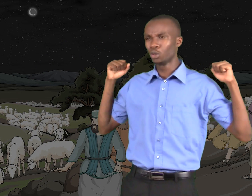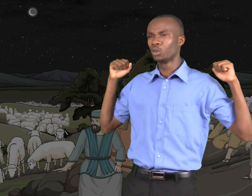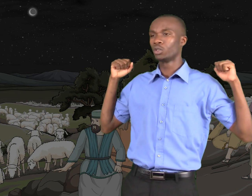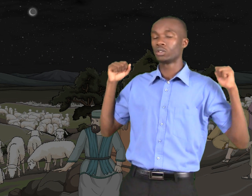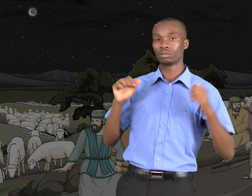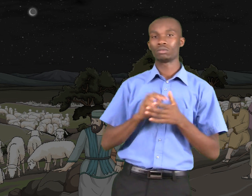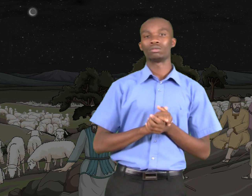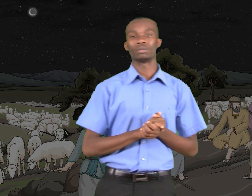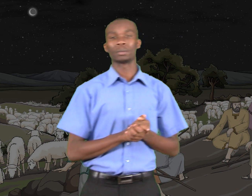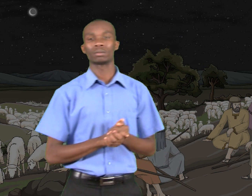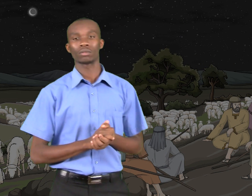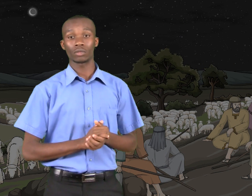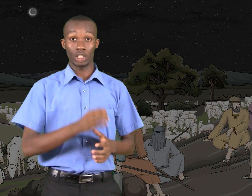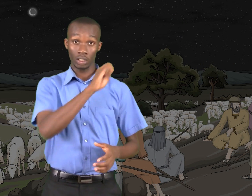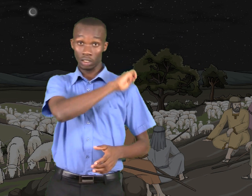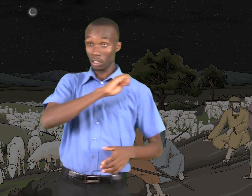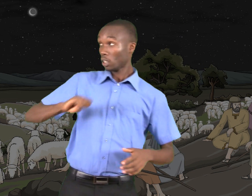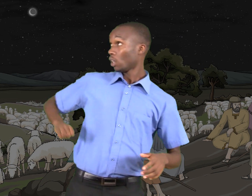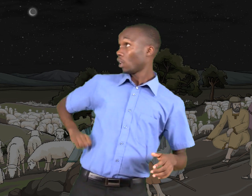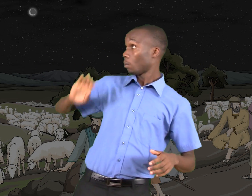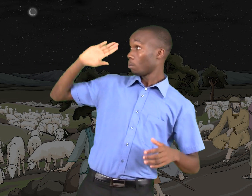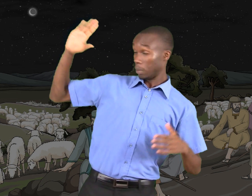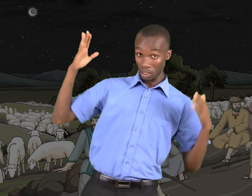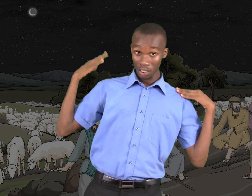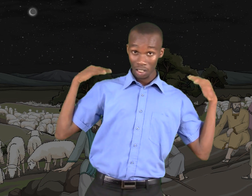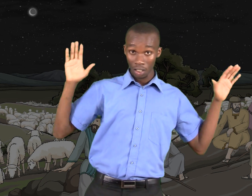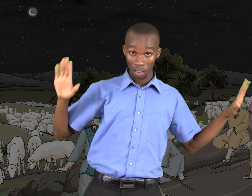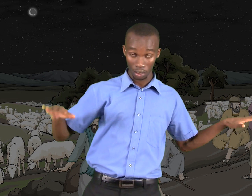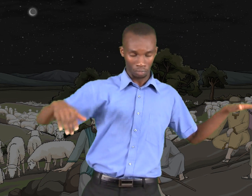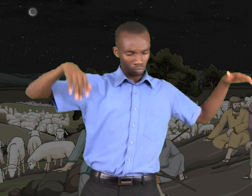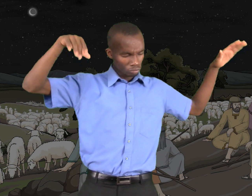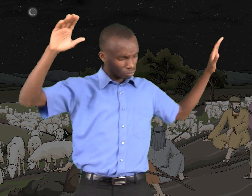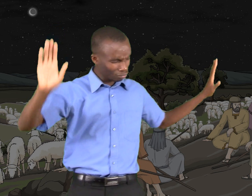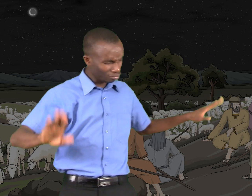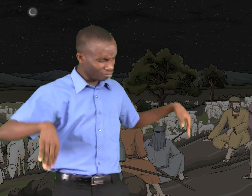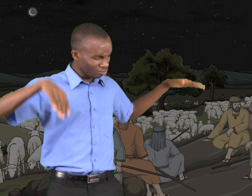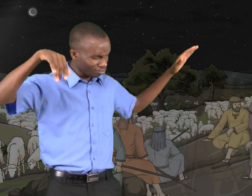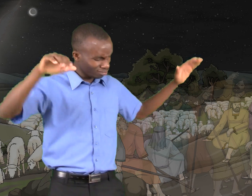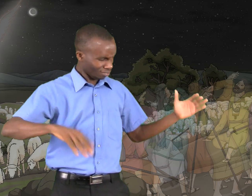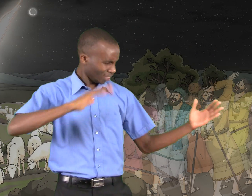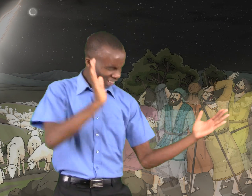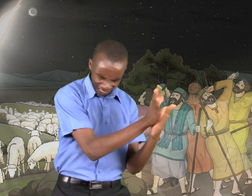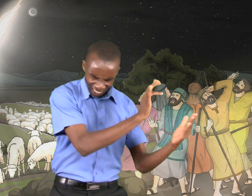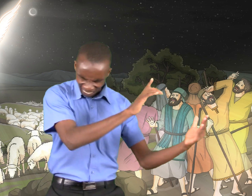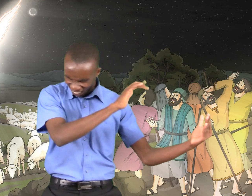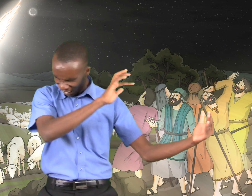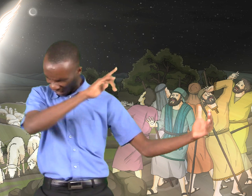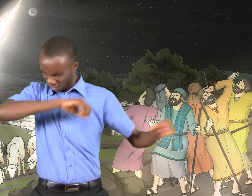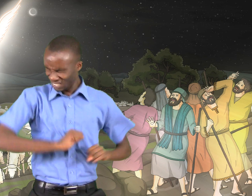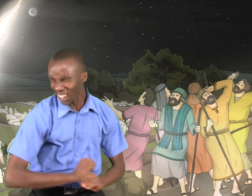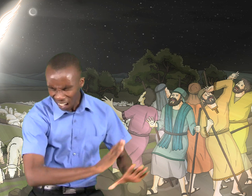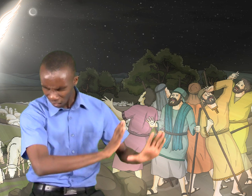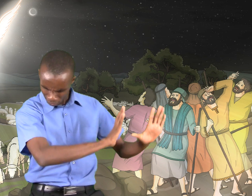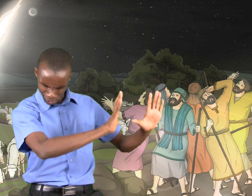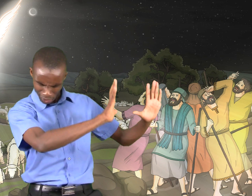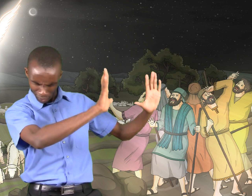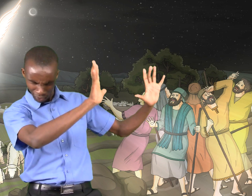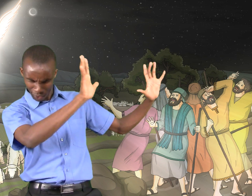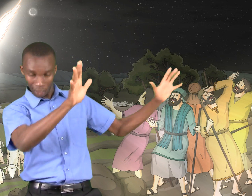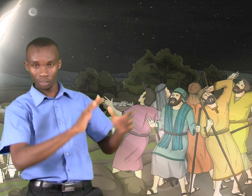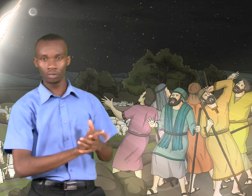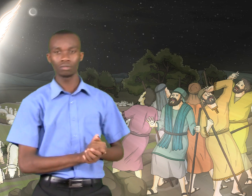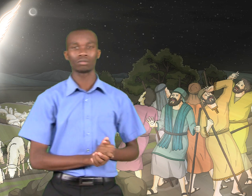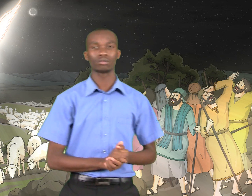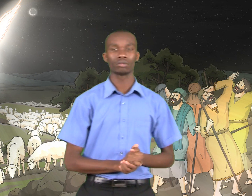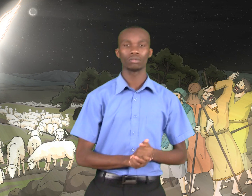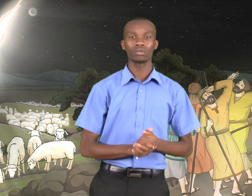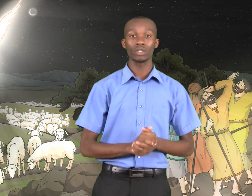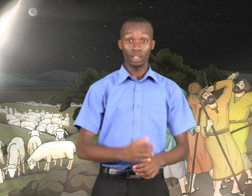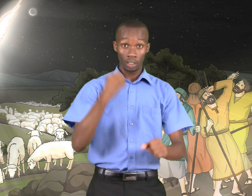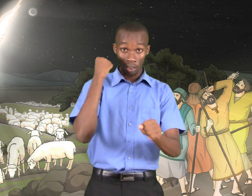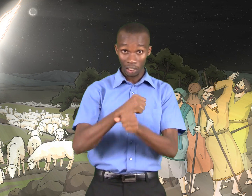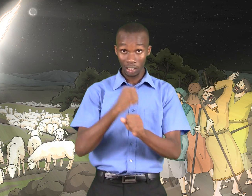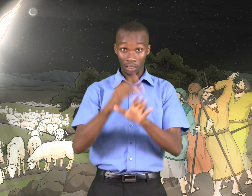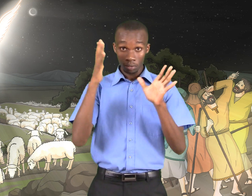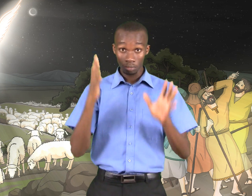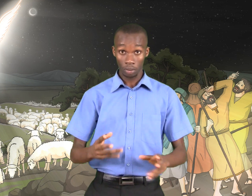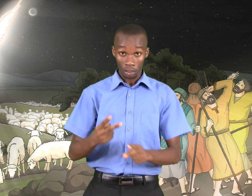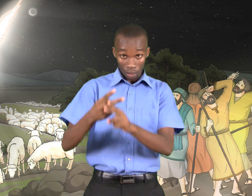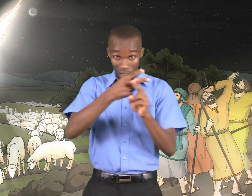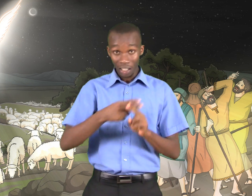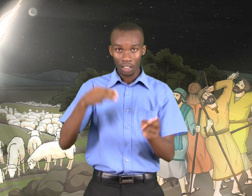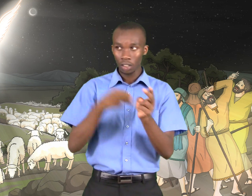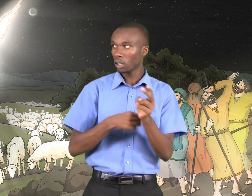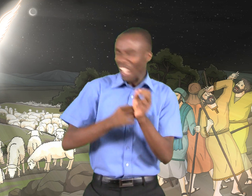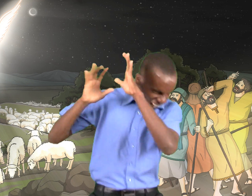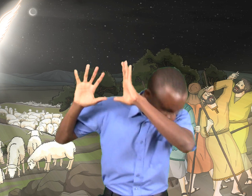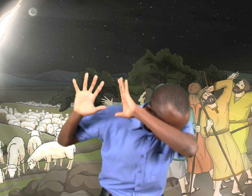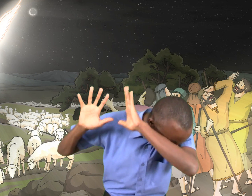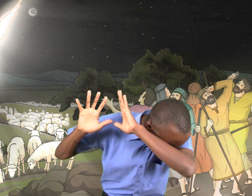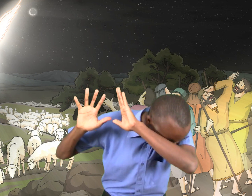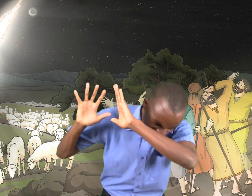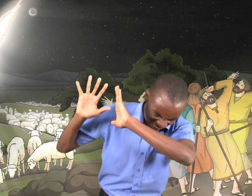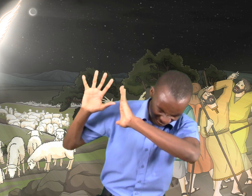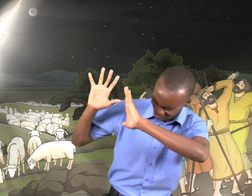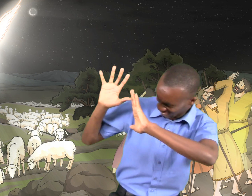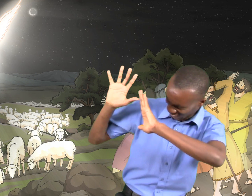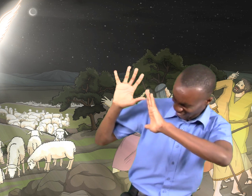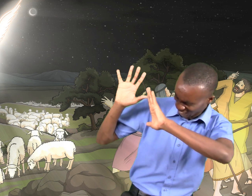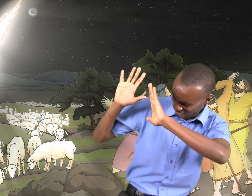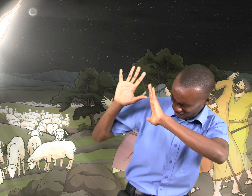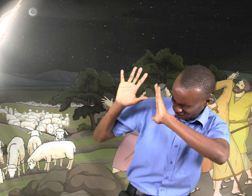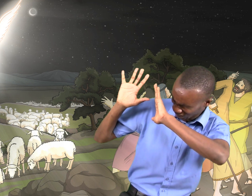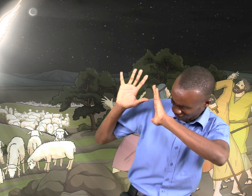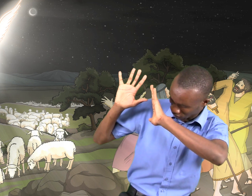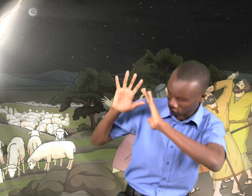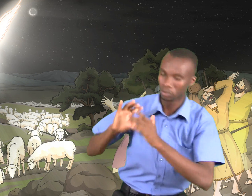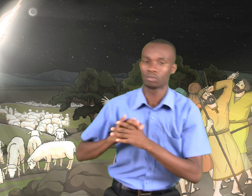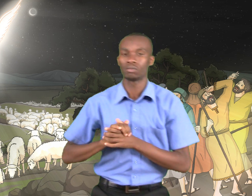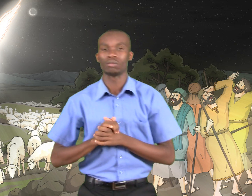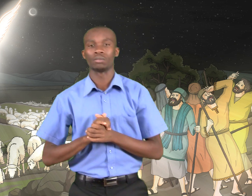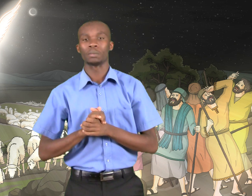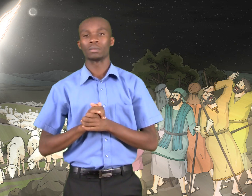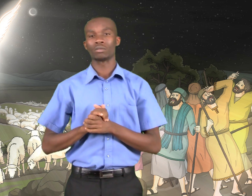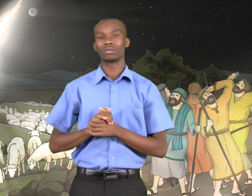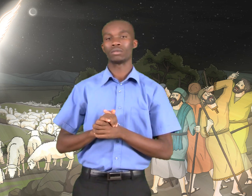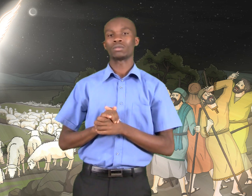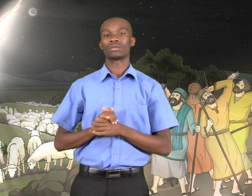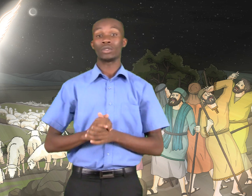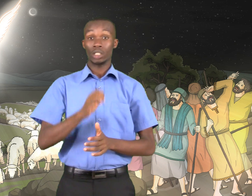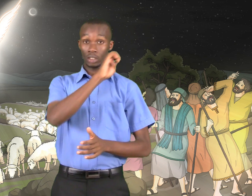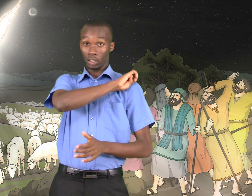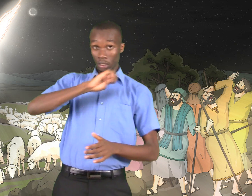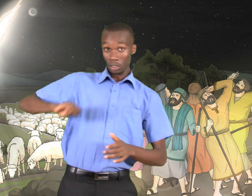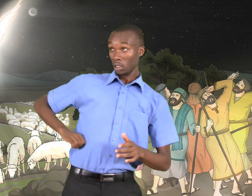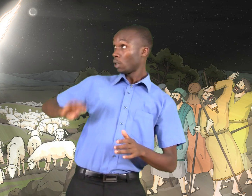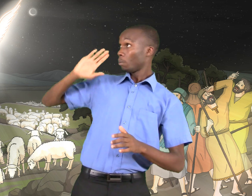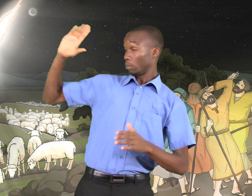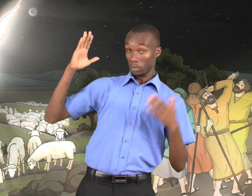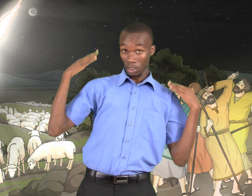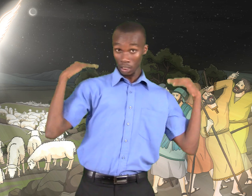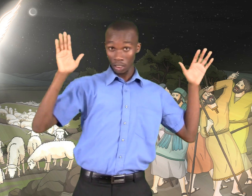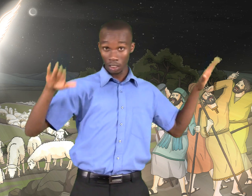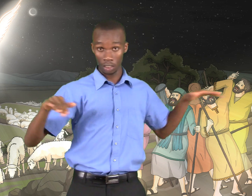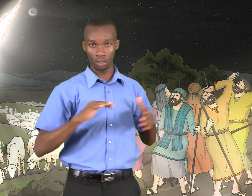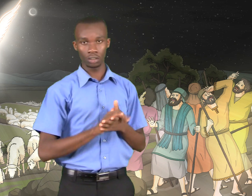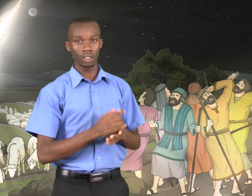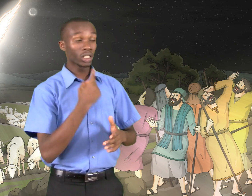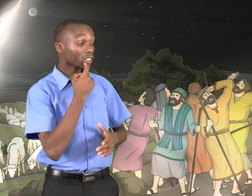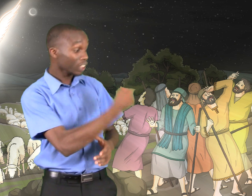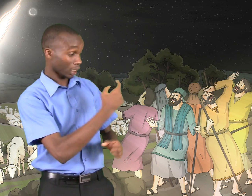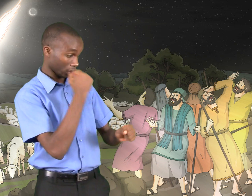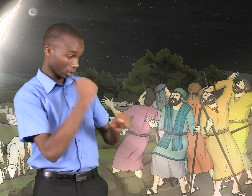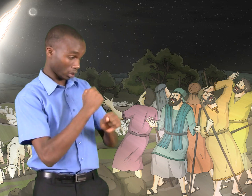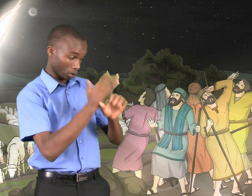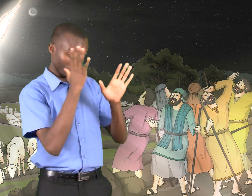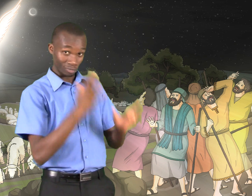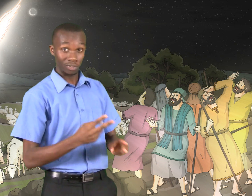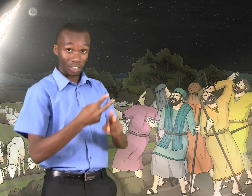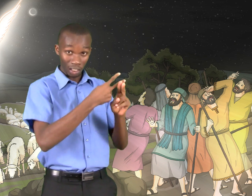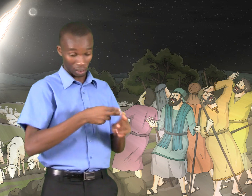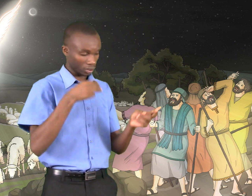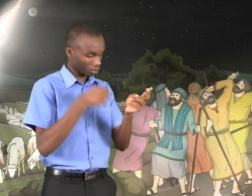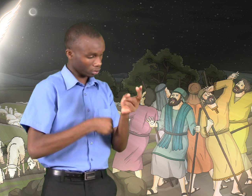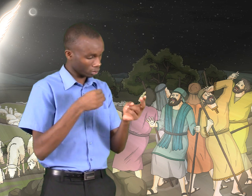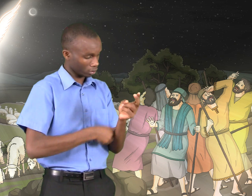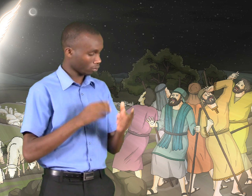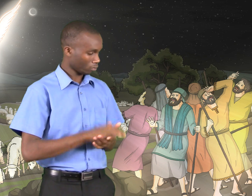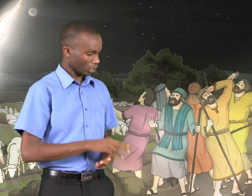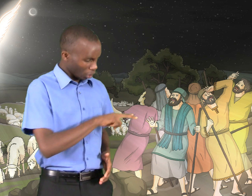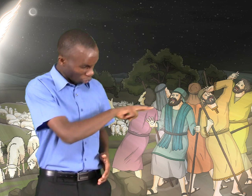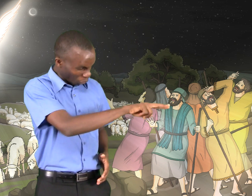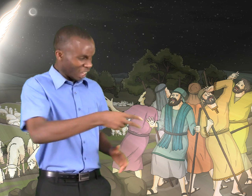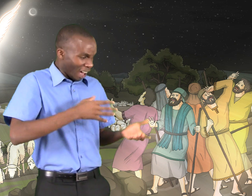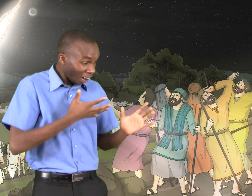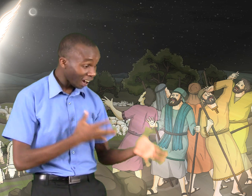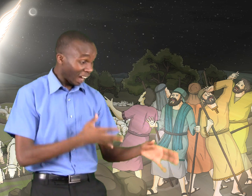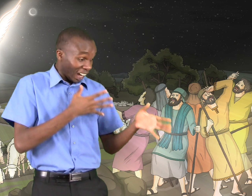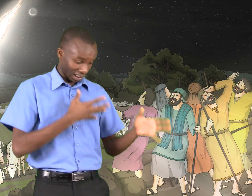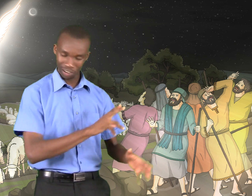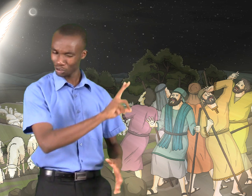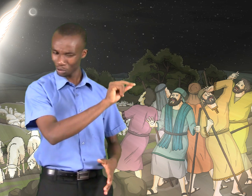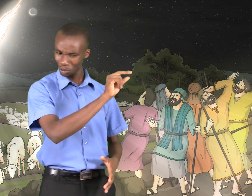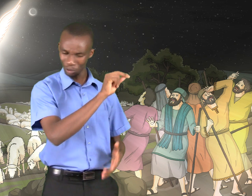Just then an angel of the Lord stood before them, and the glory of the Lord shone around them, and they were terrified.